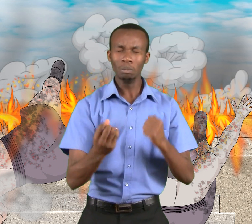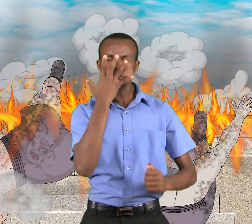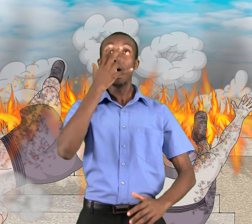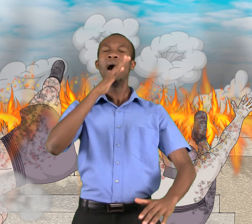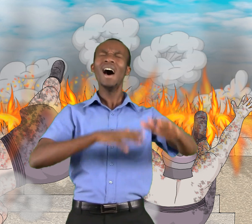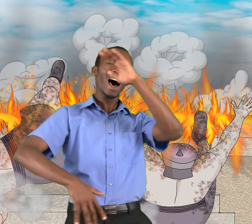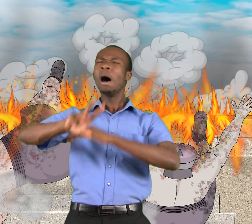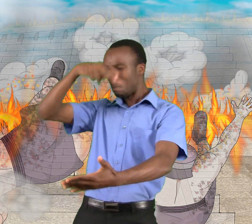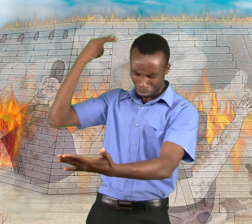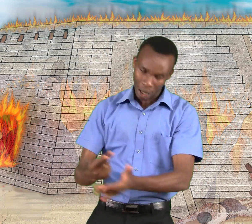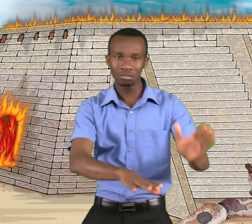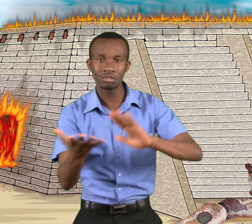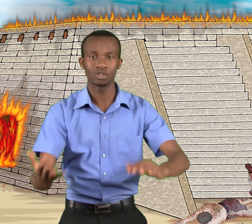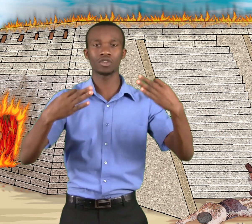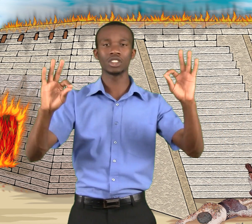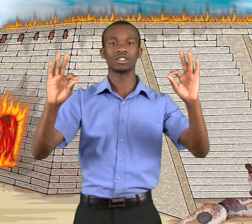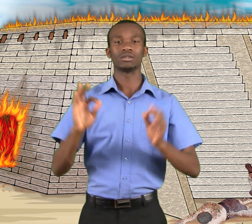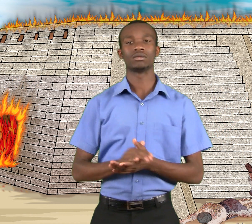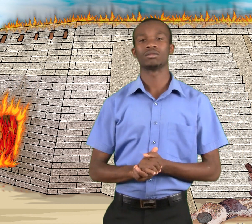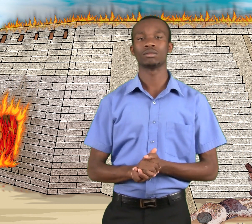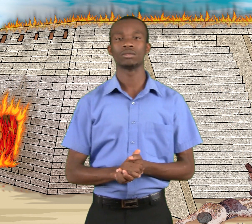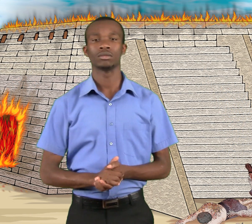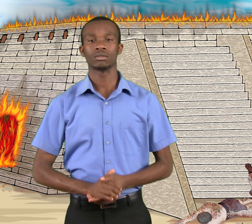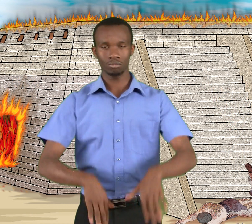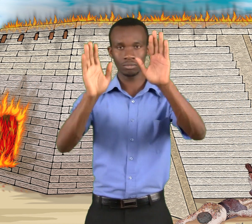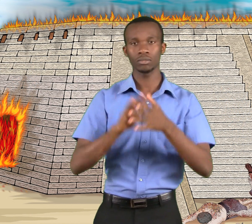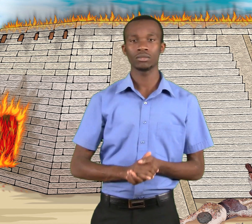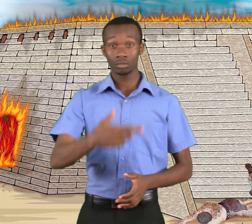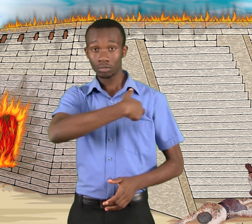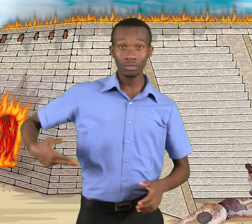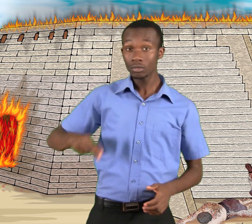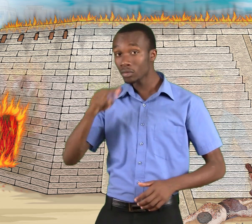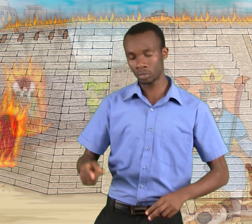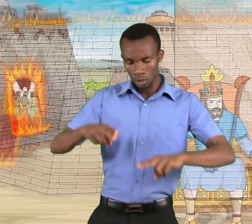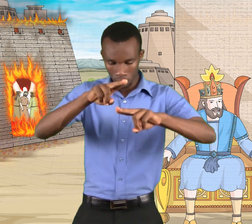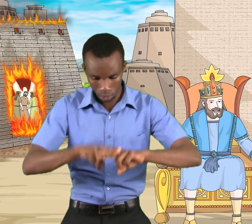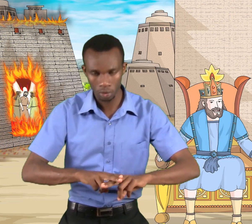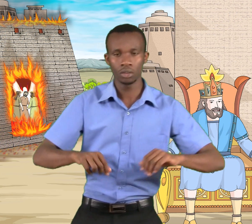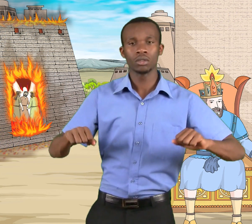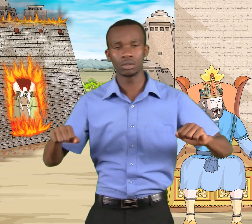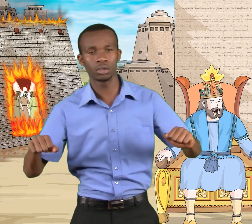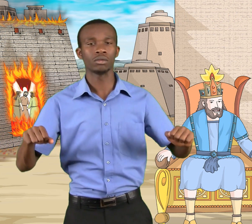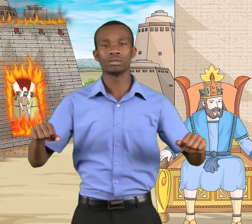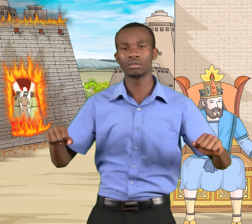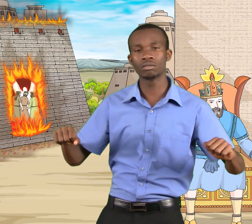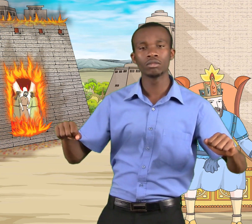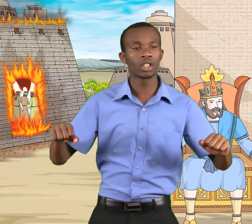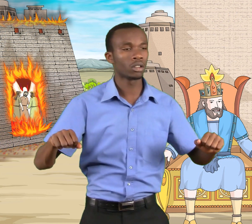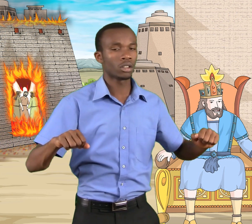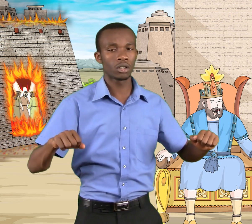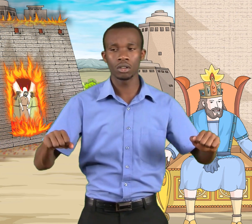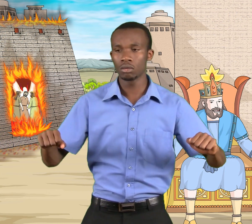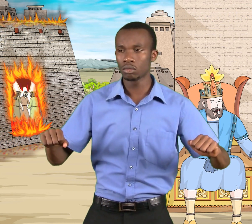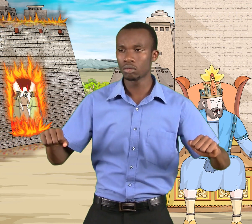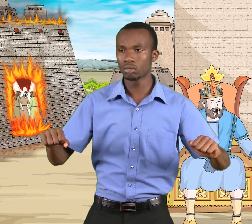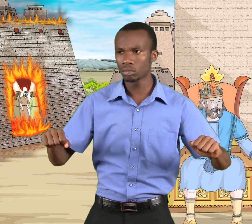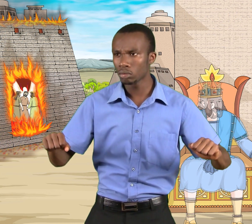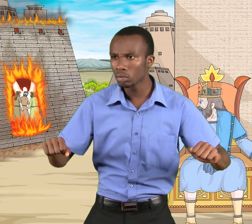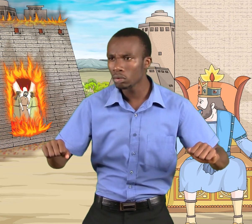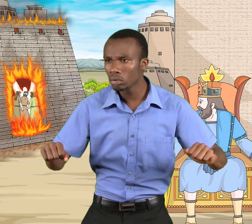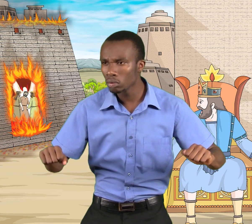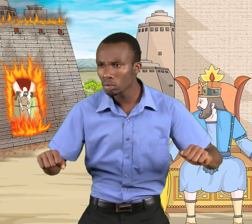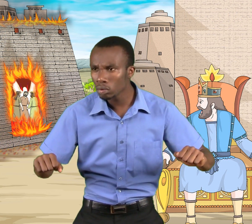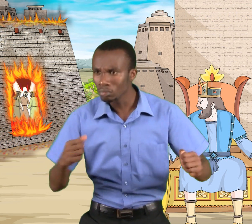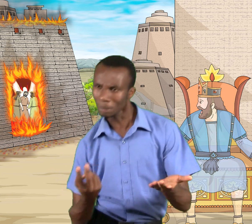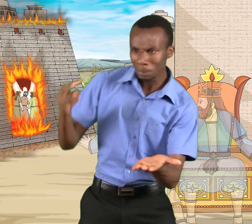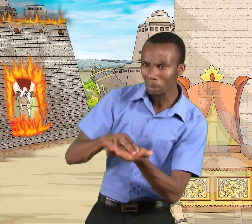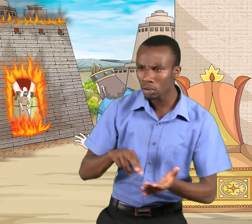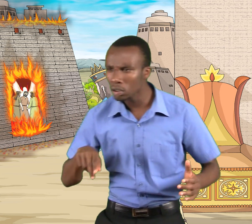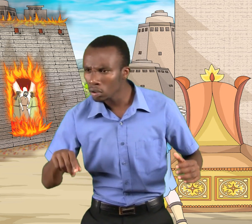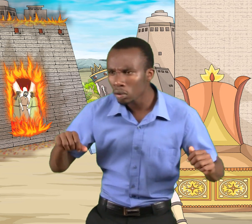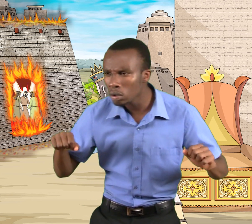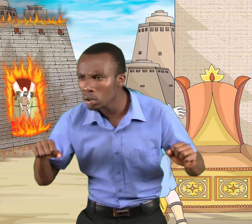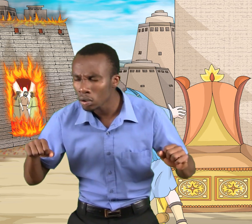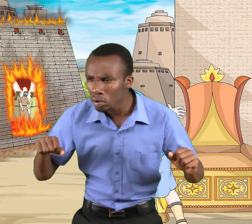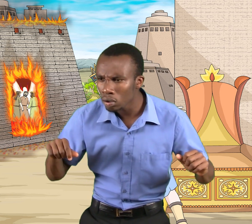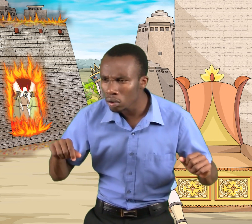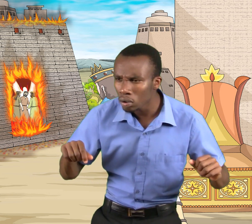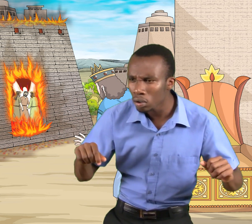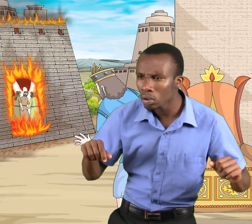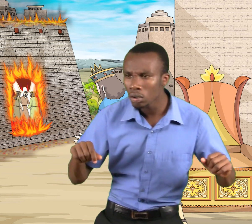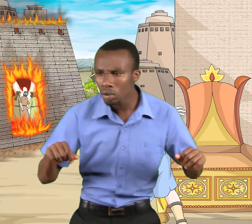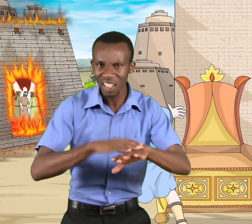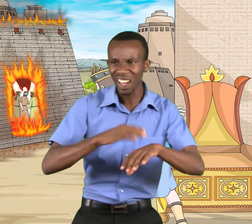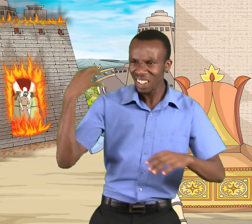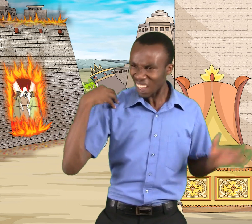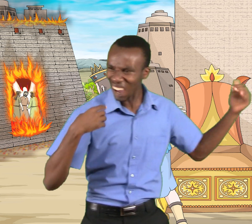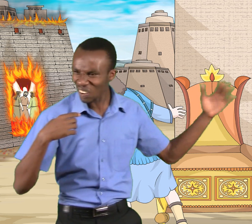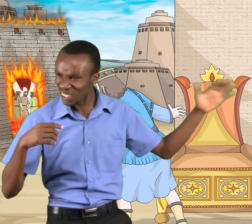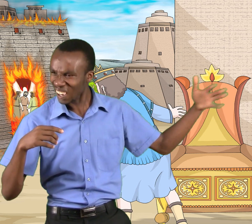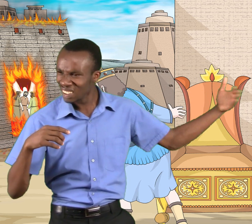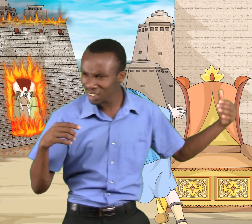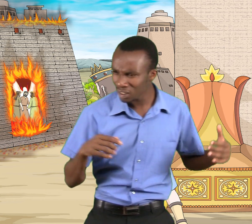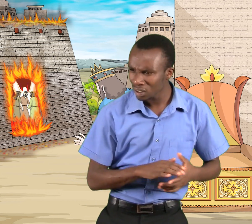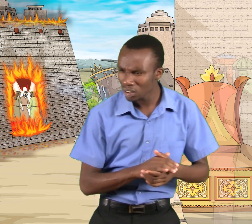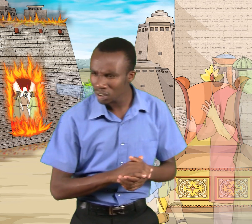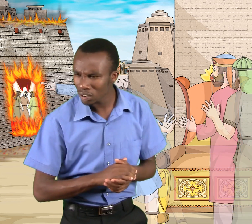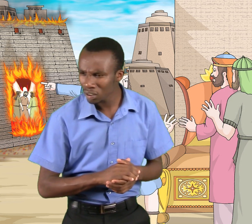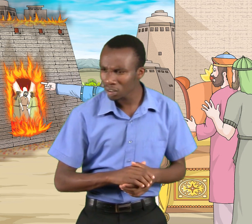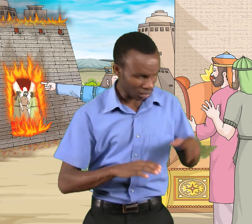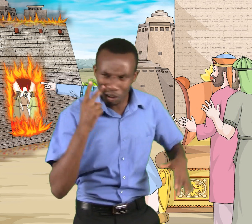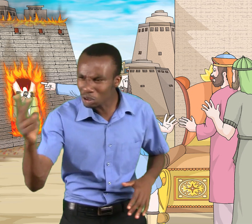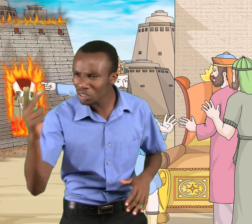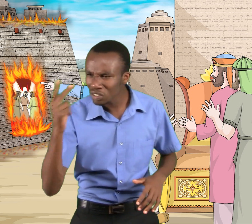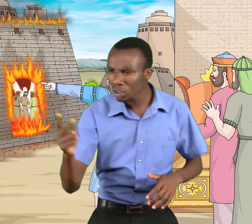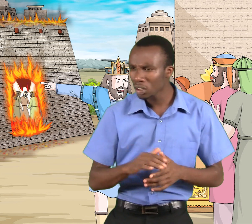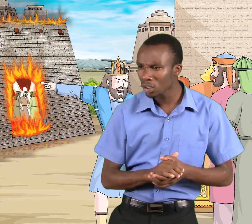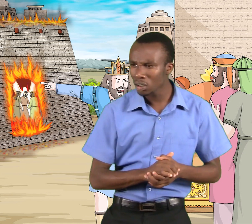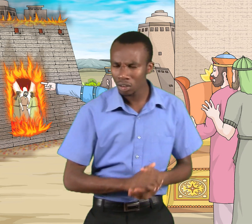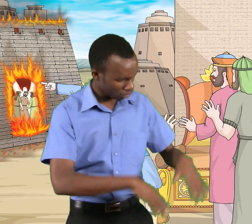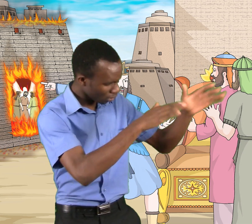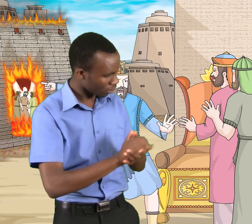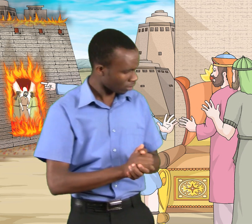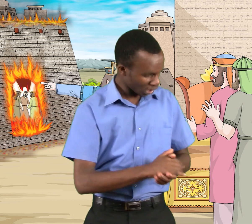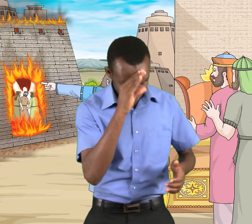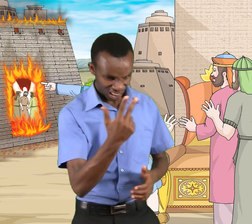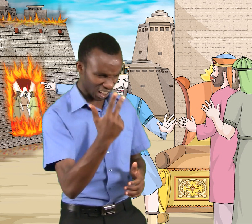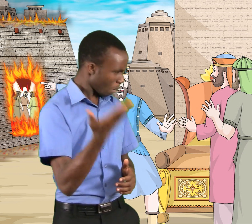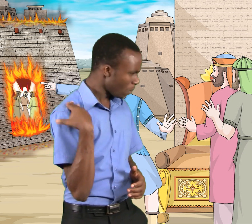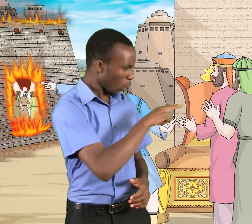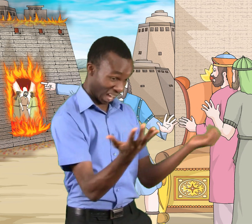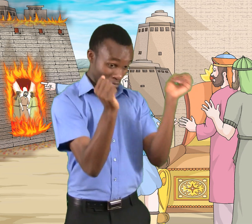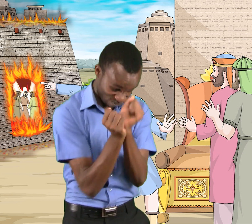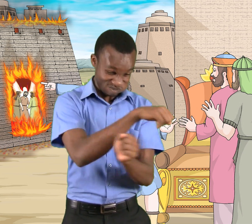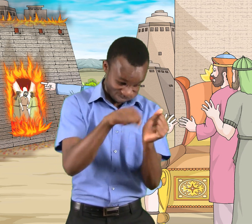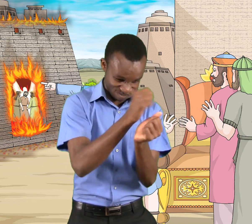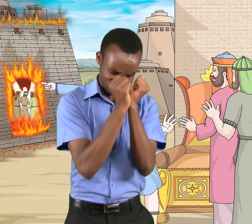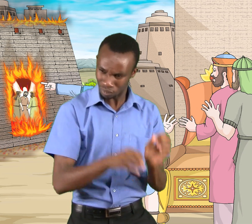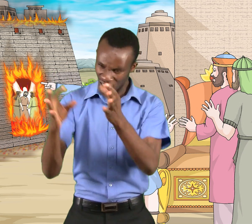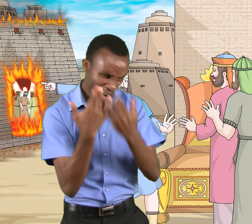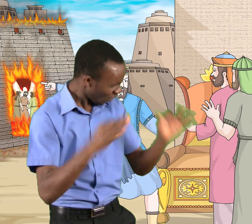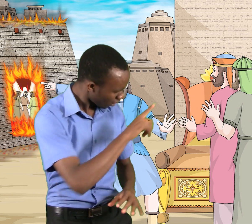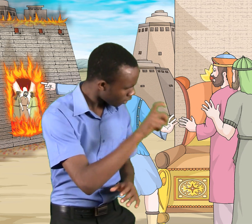The king’s command was so urgent and the furnace so hot that the fiery flames killed the men who carried up Shadrach, Meshach, and Abednego.